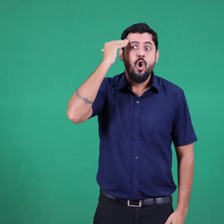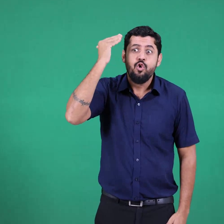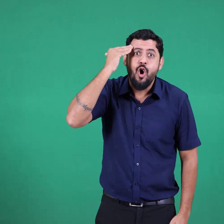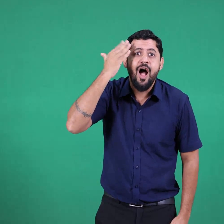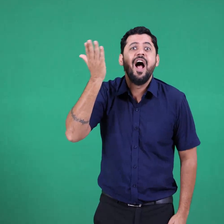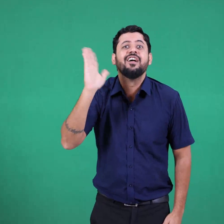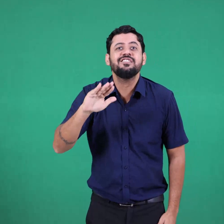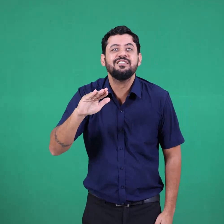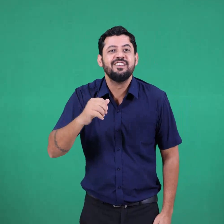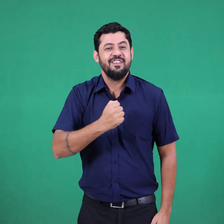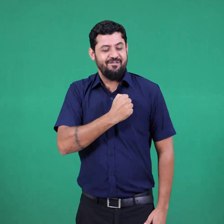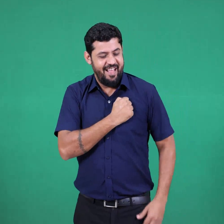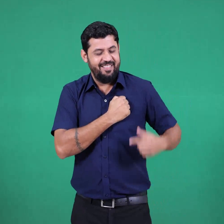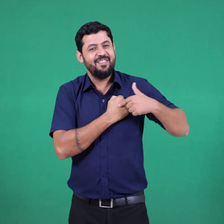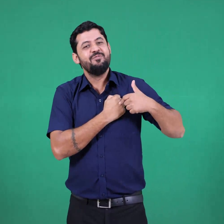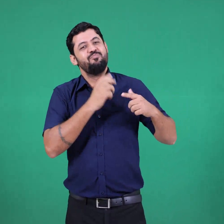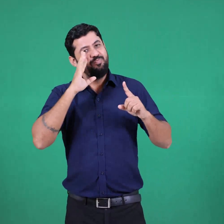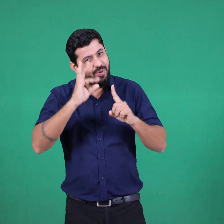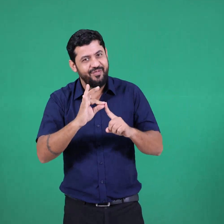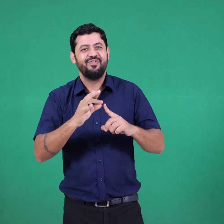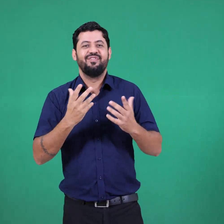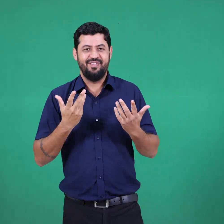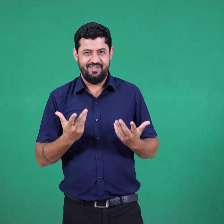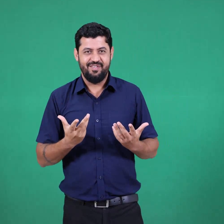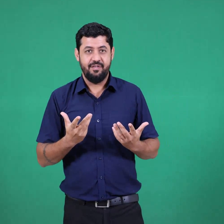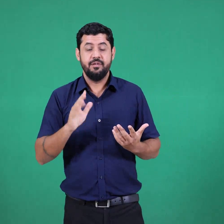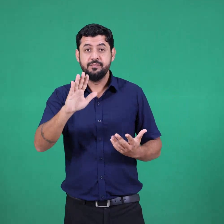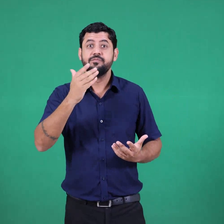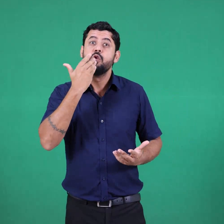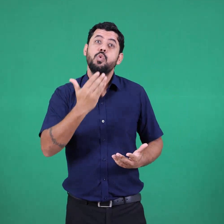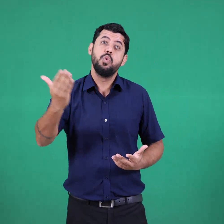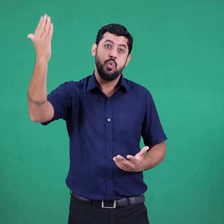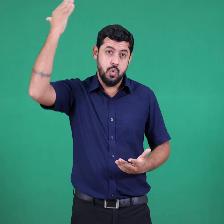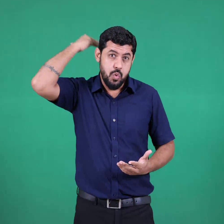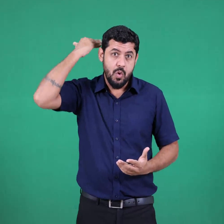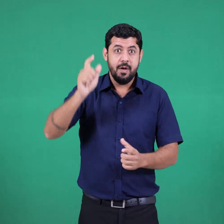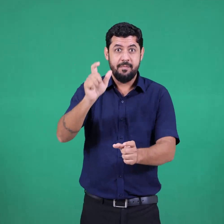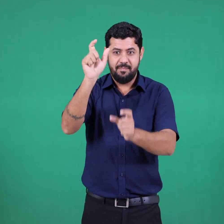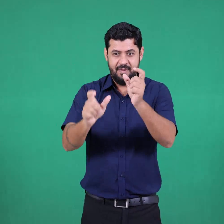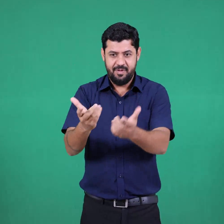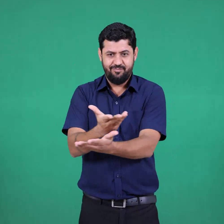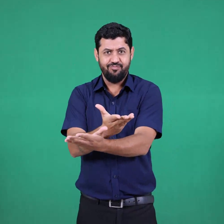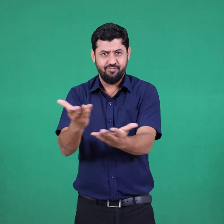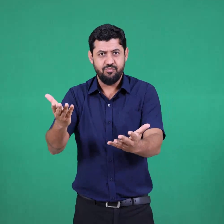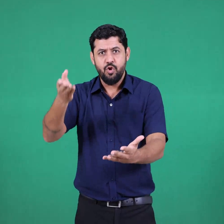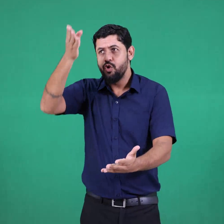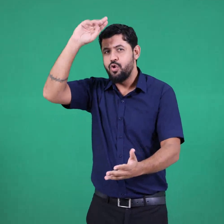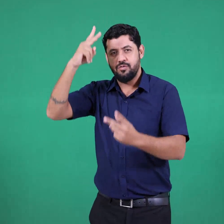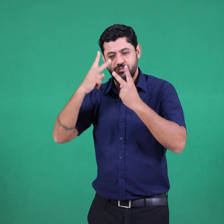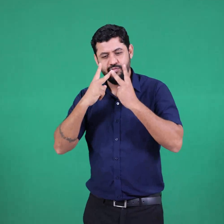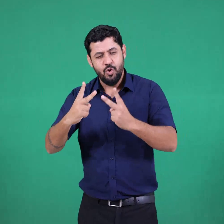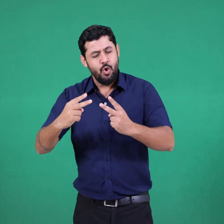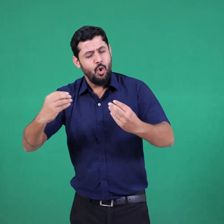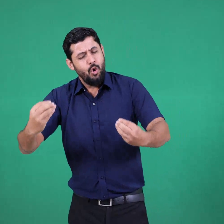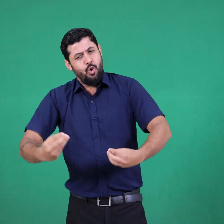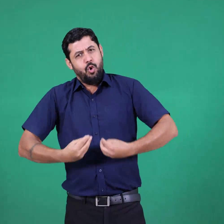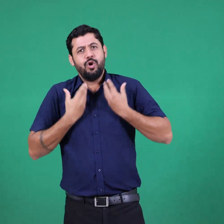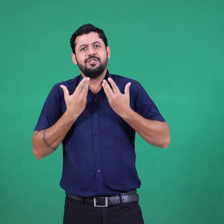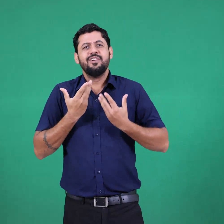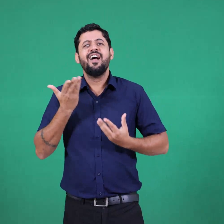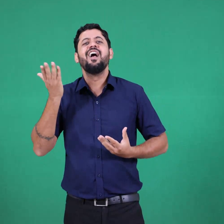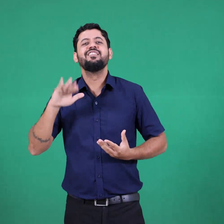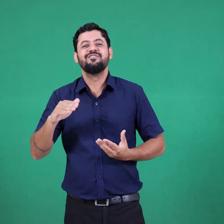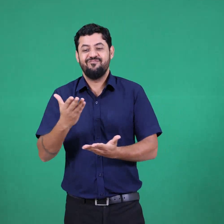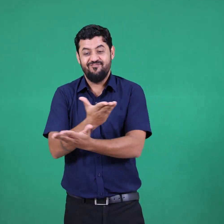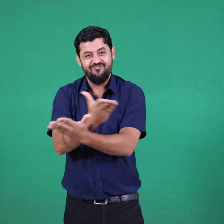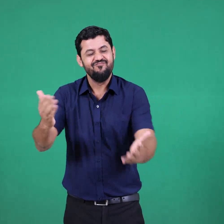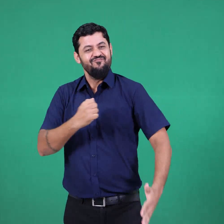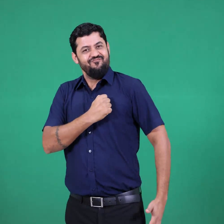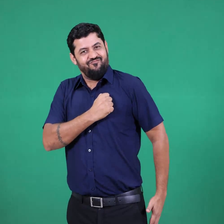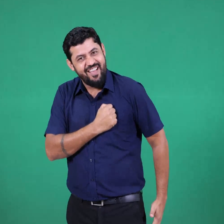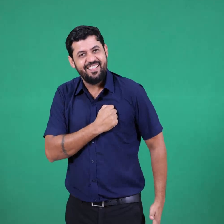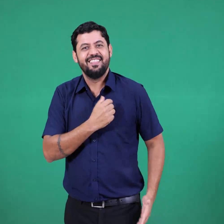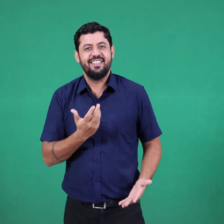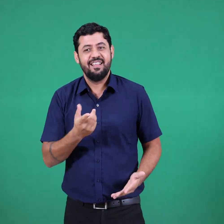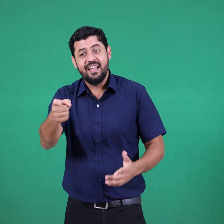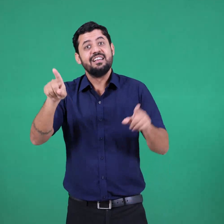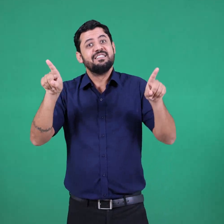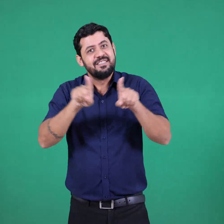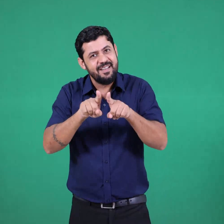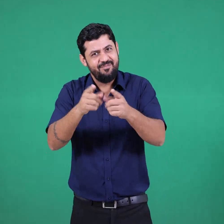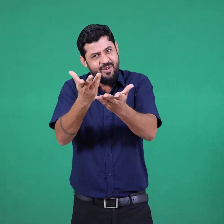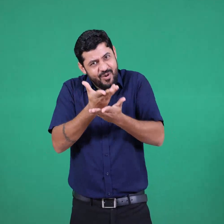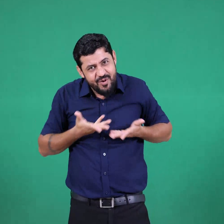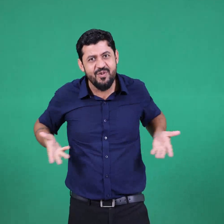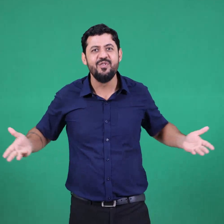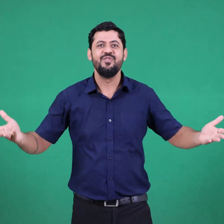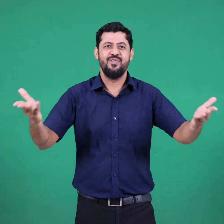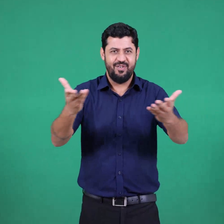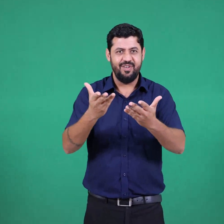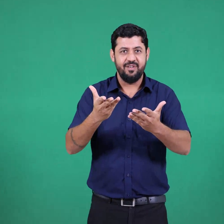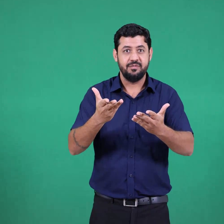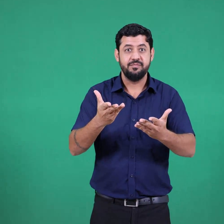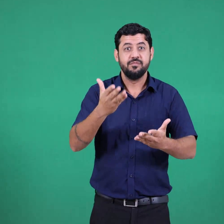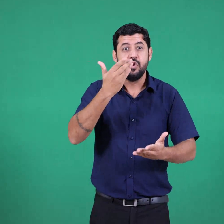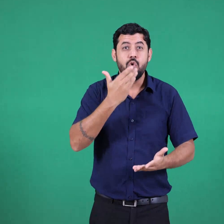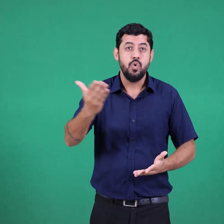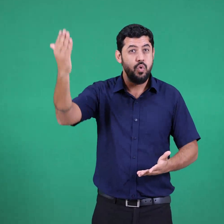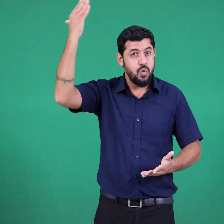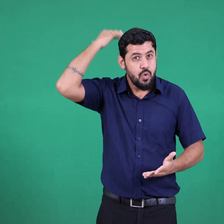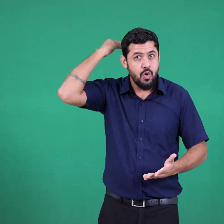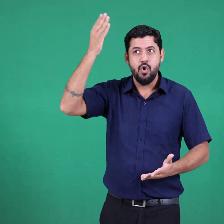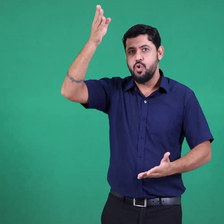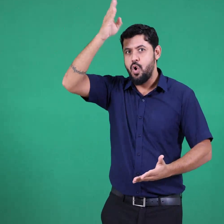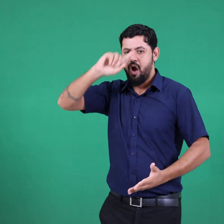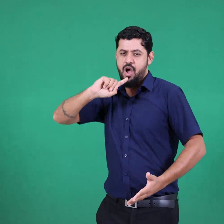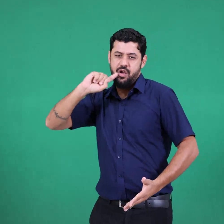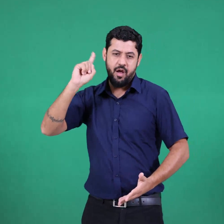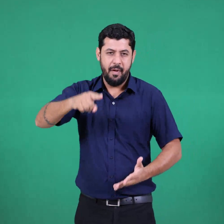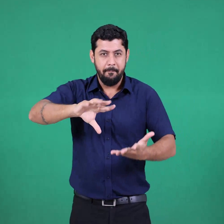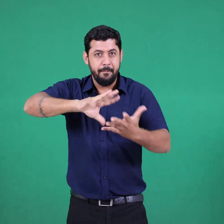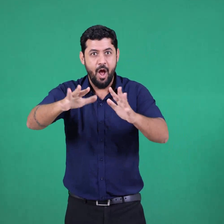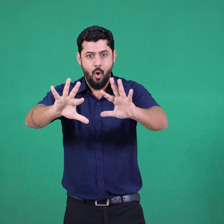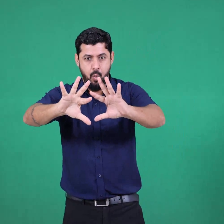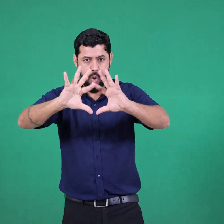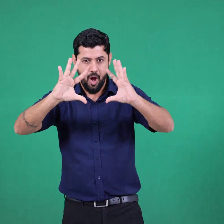This is why the ancients were commended.